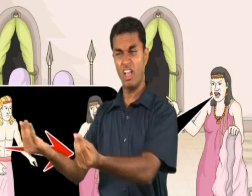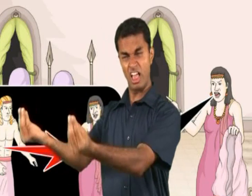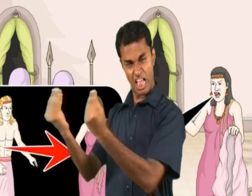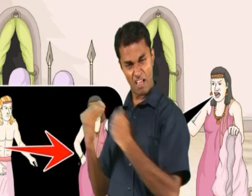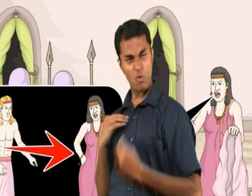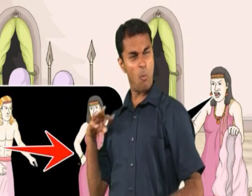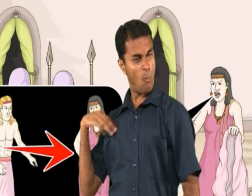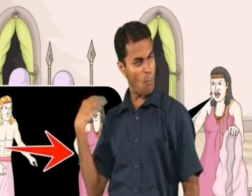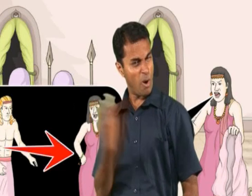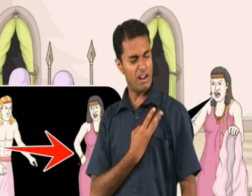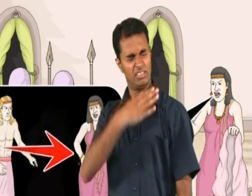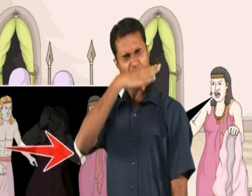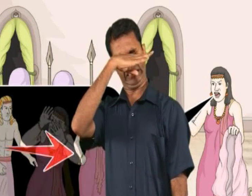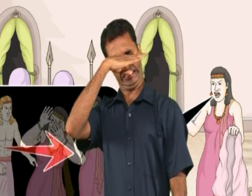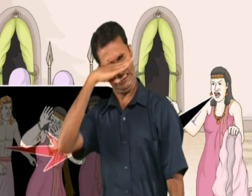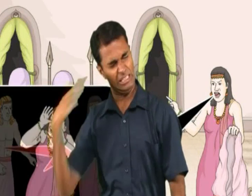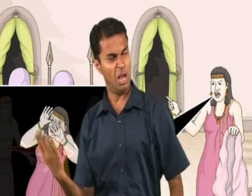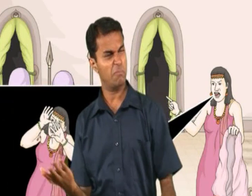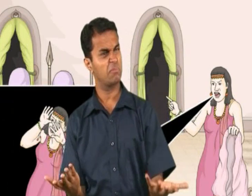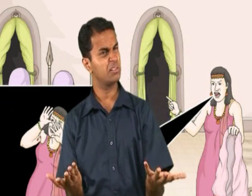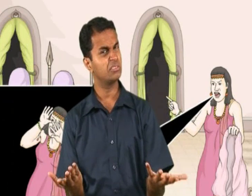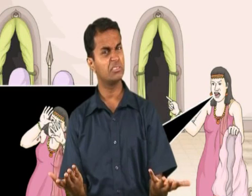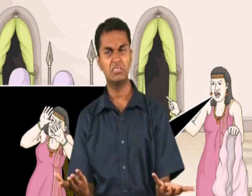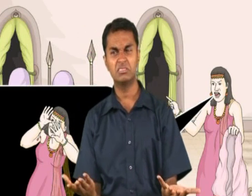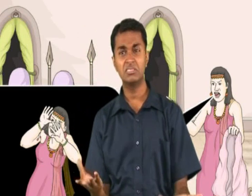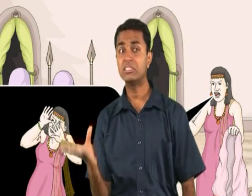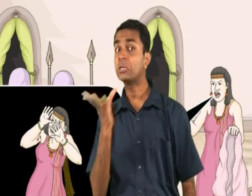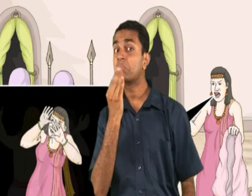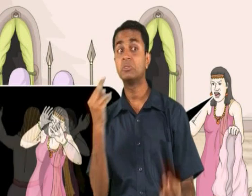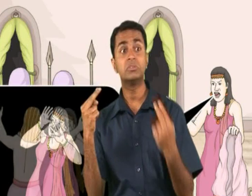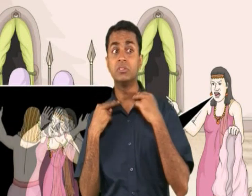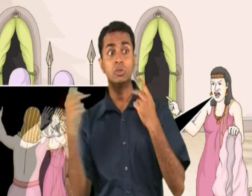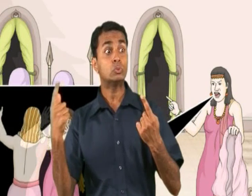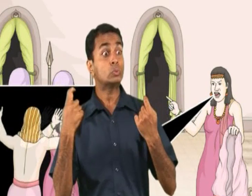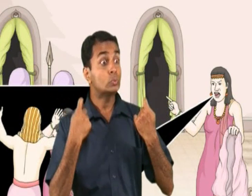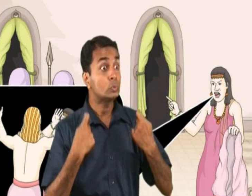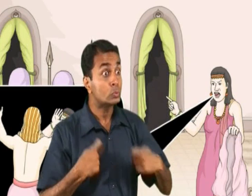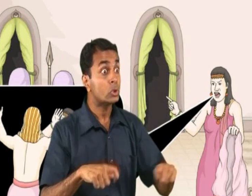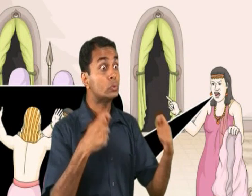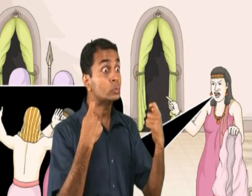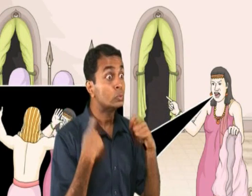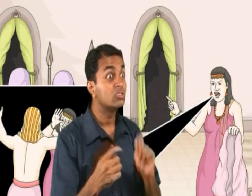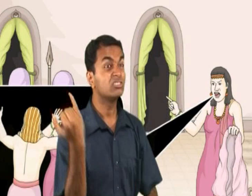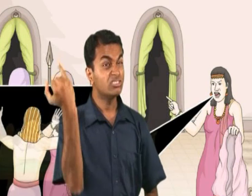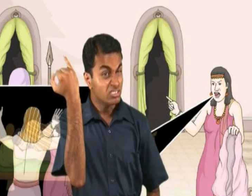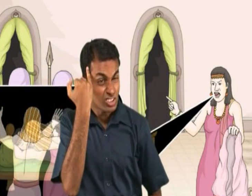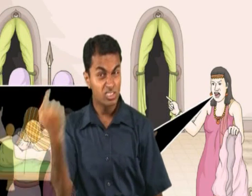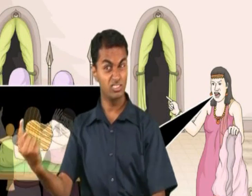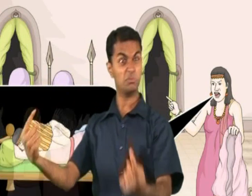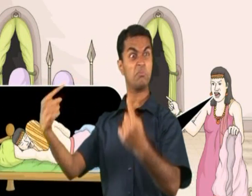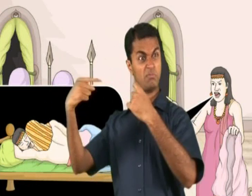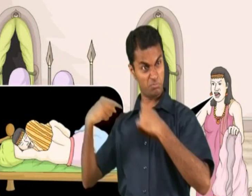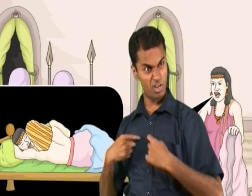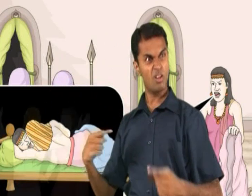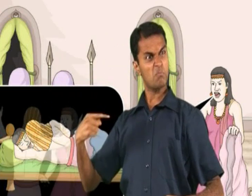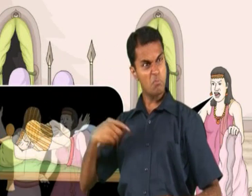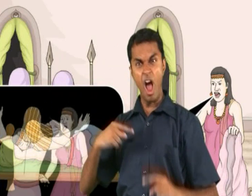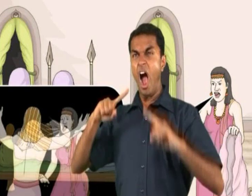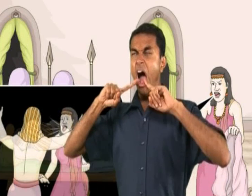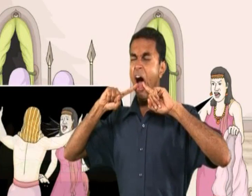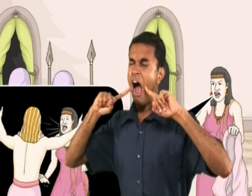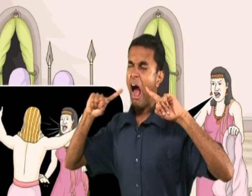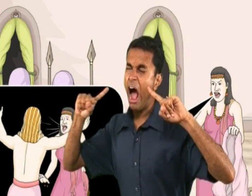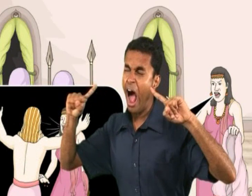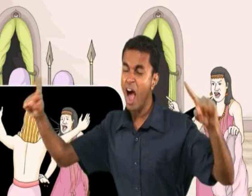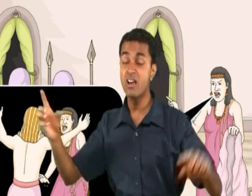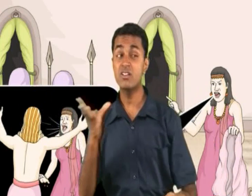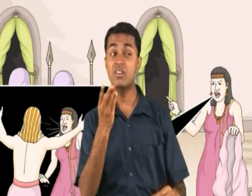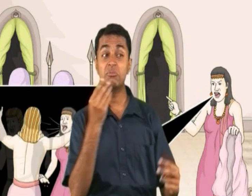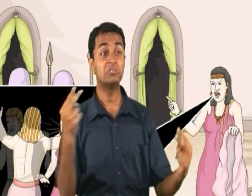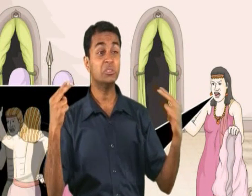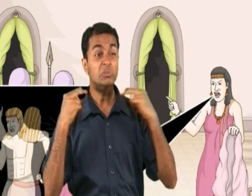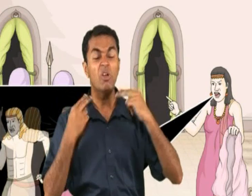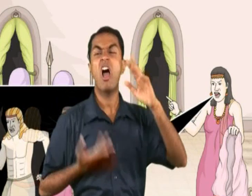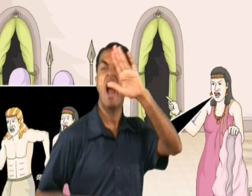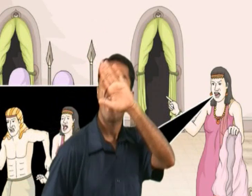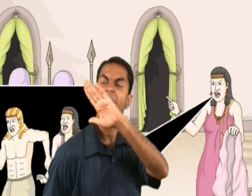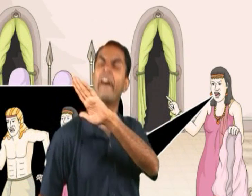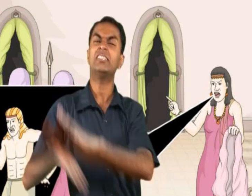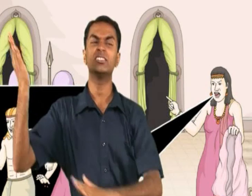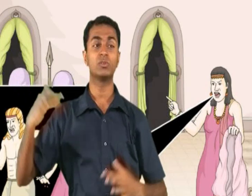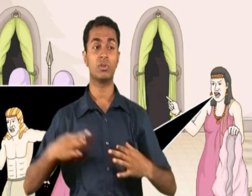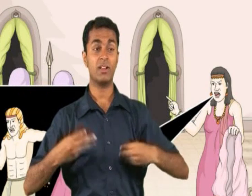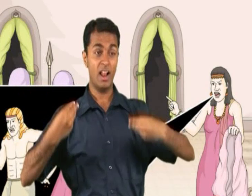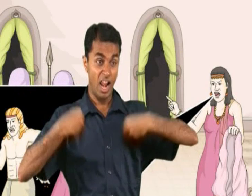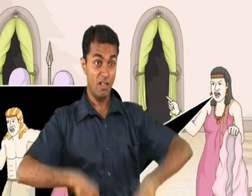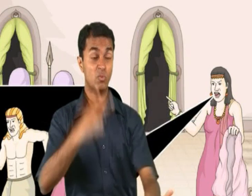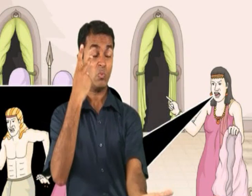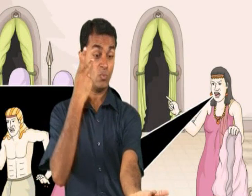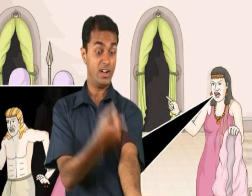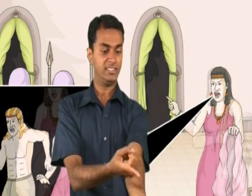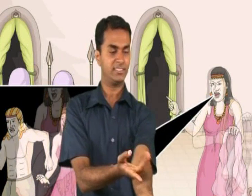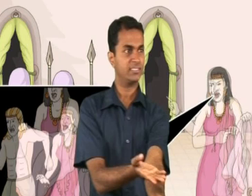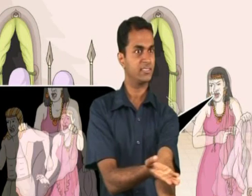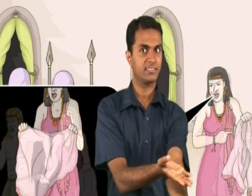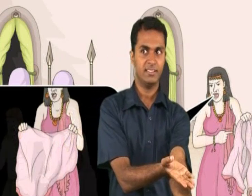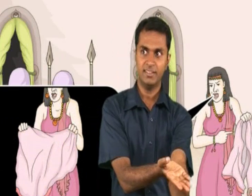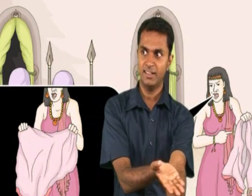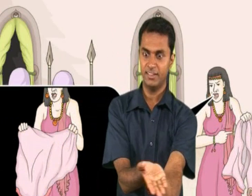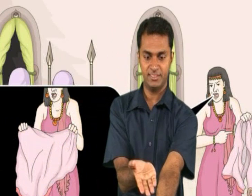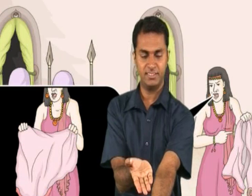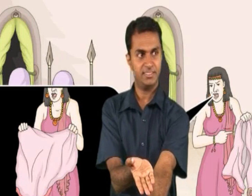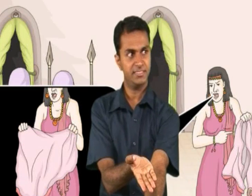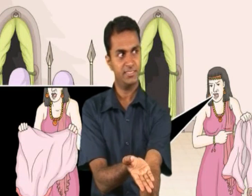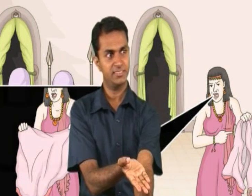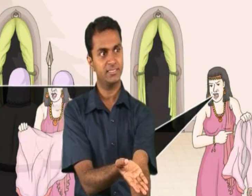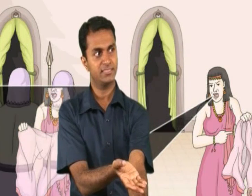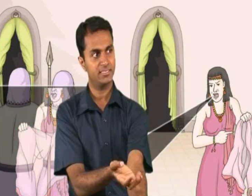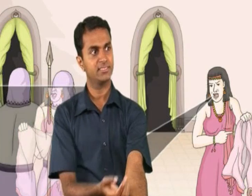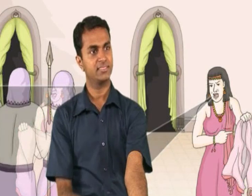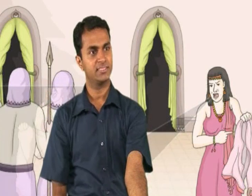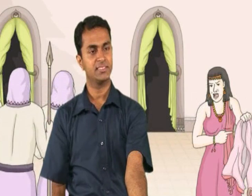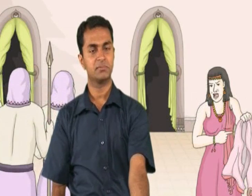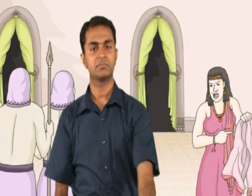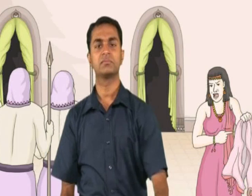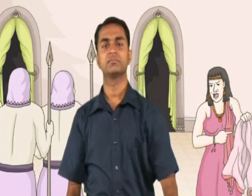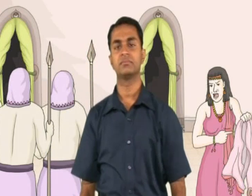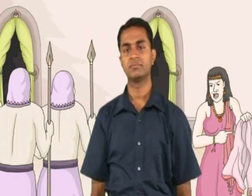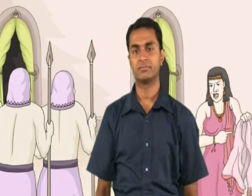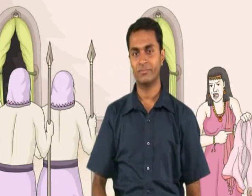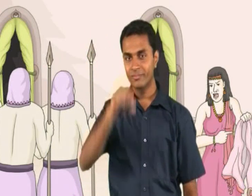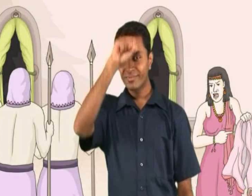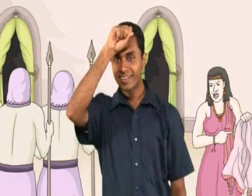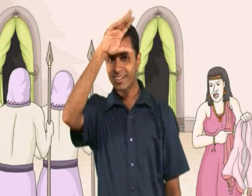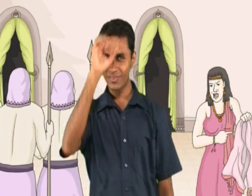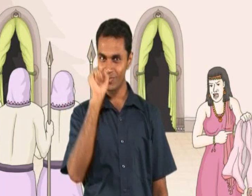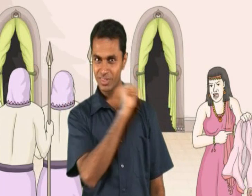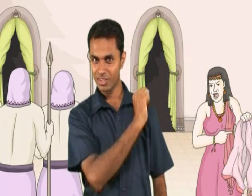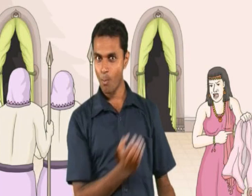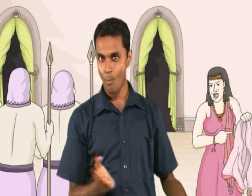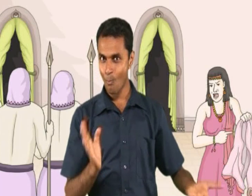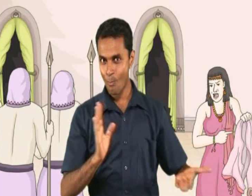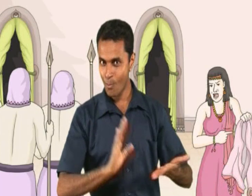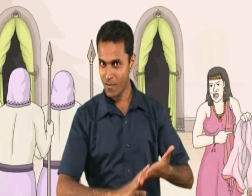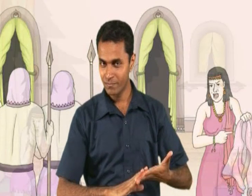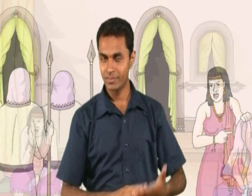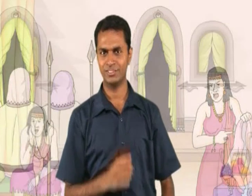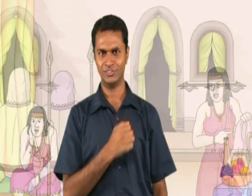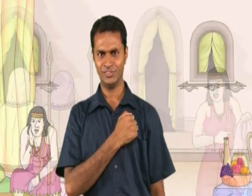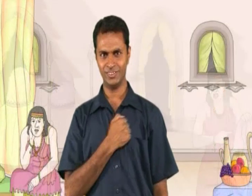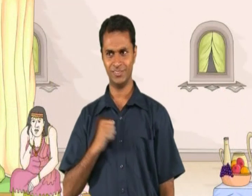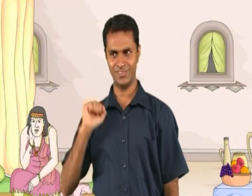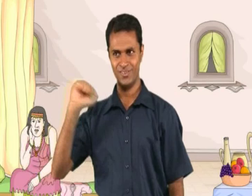He came to me so he could sleep with me, but I screamed as loud as I could. When he heard me scream for help, he left his cloak beside me and ran out of the house.”